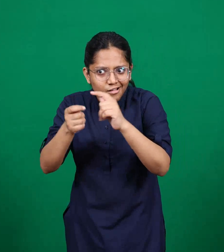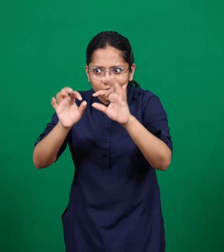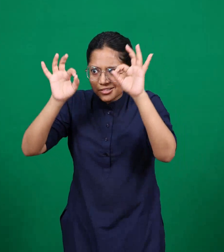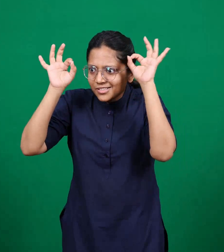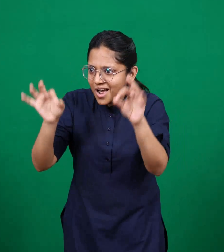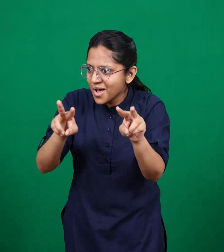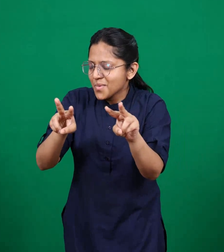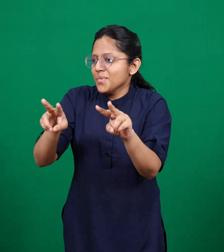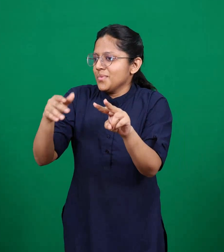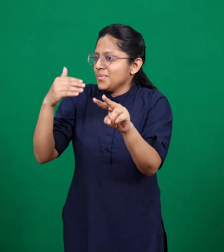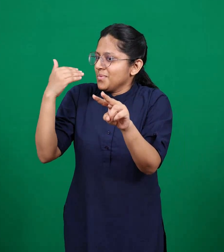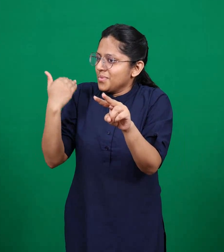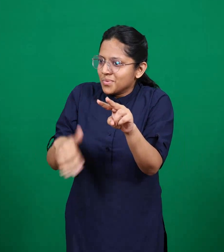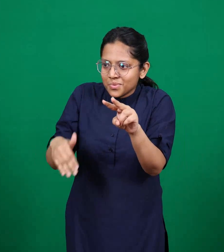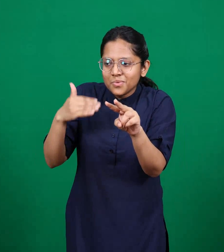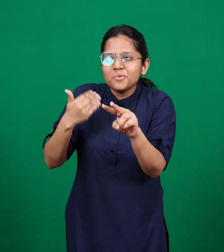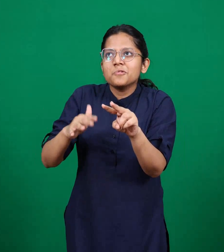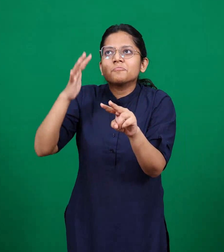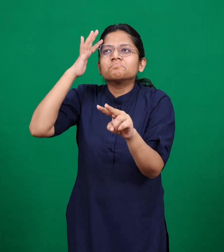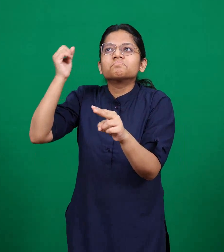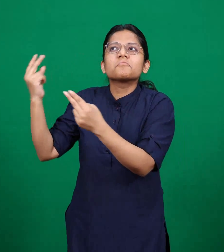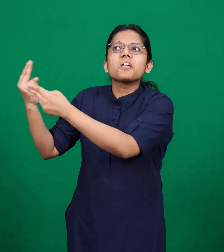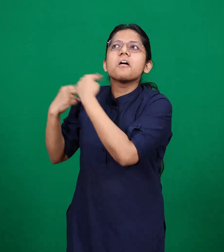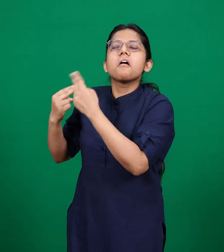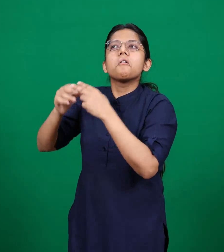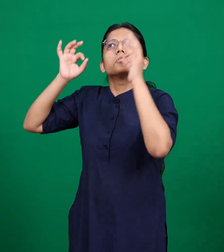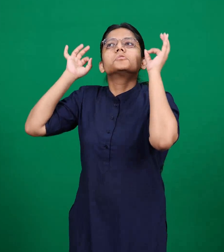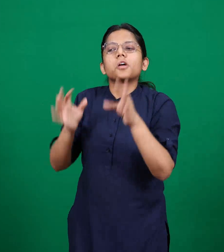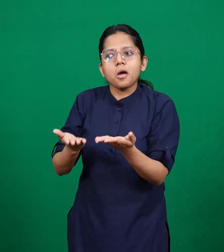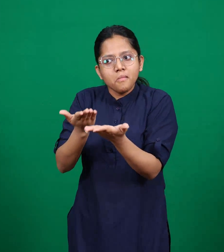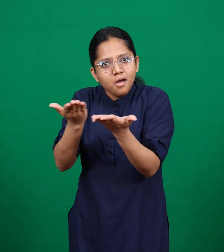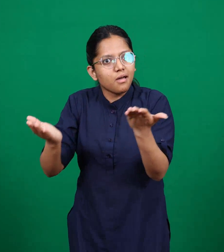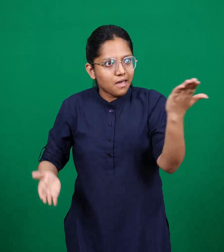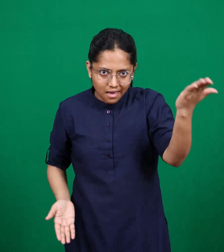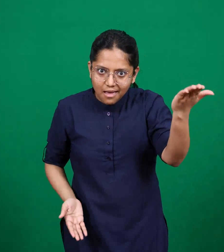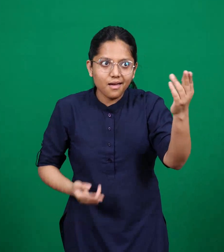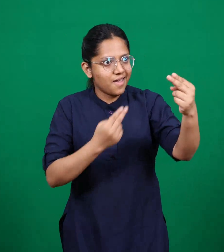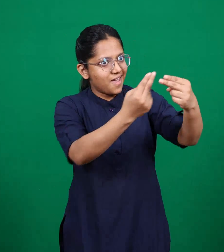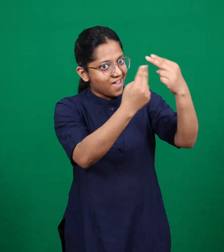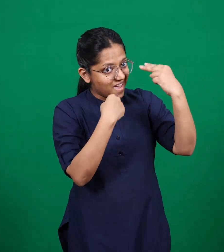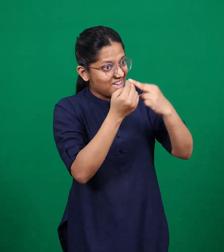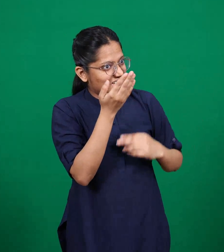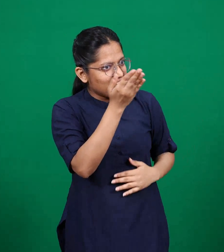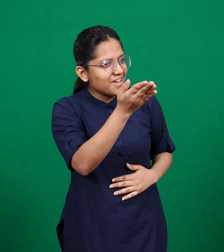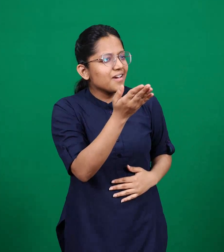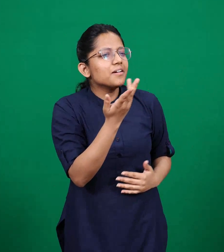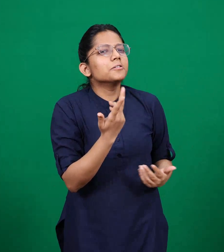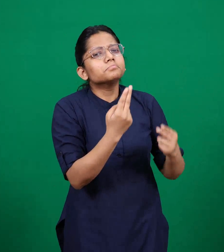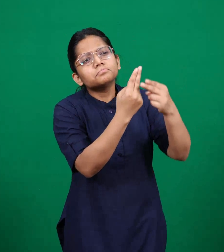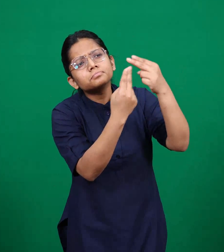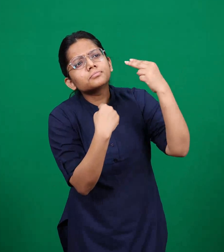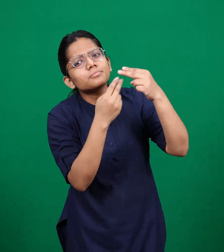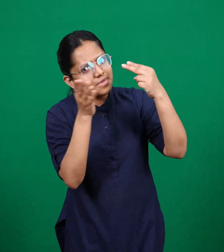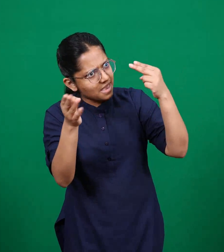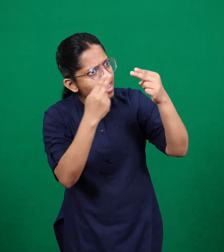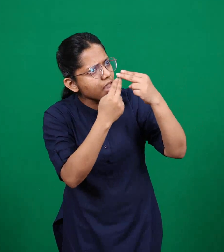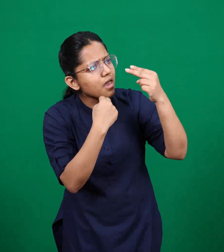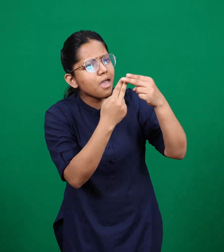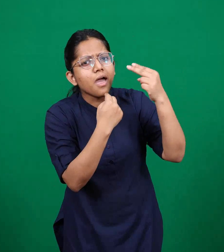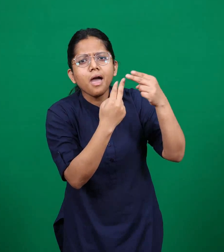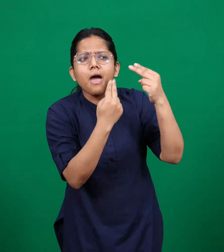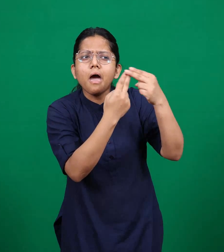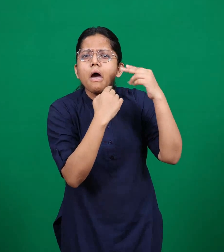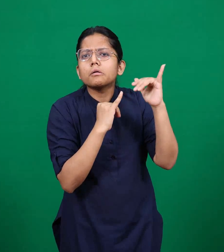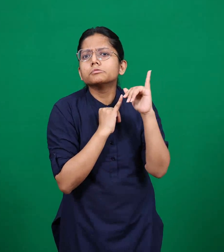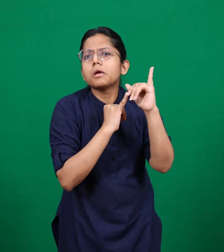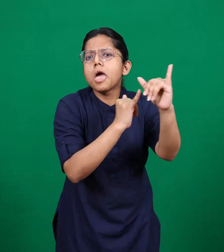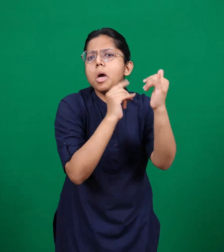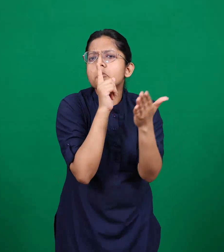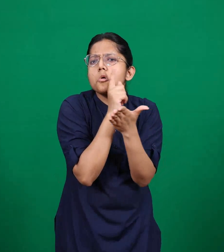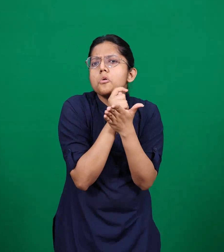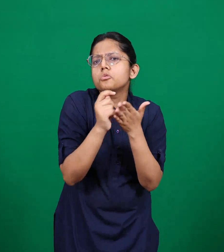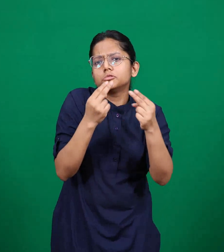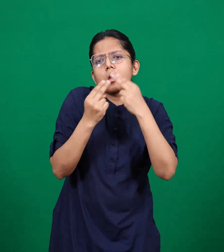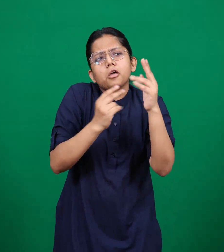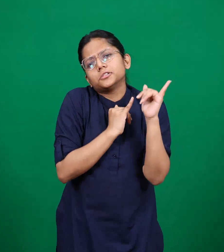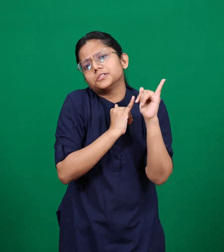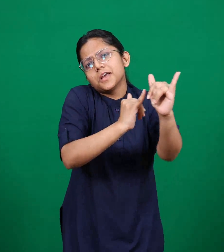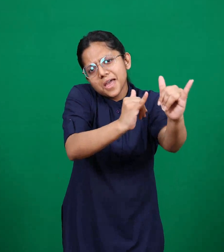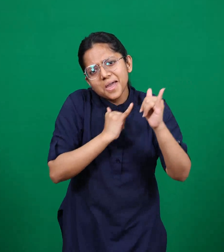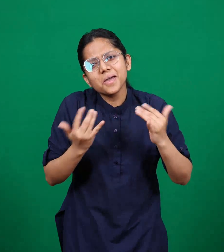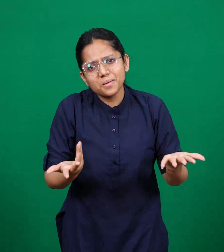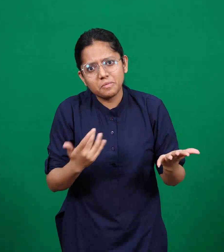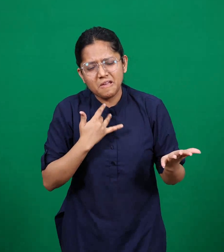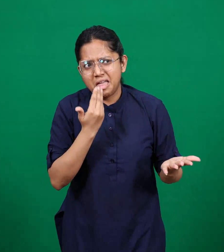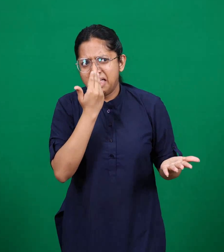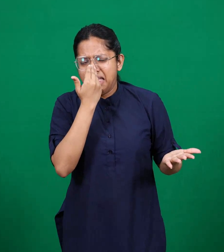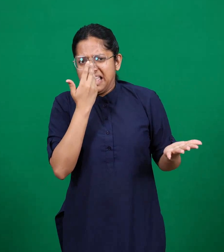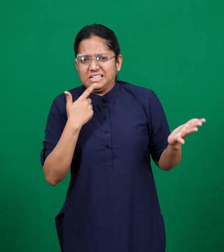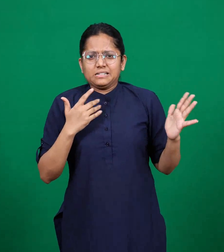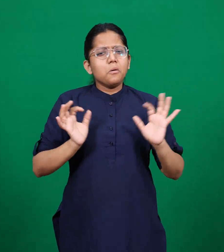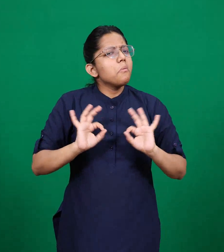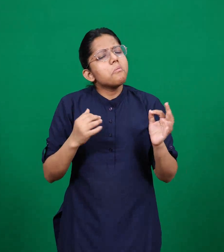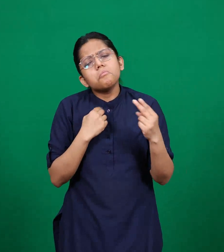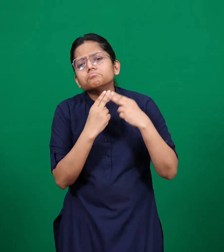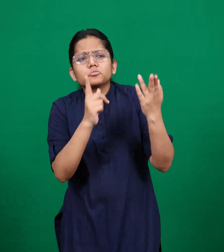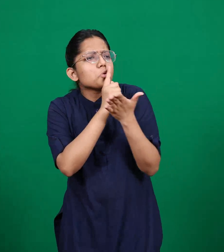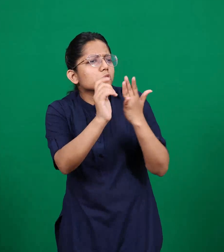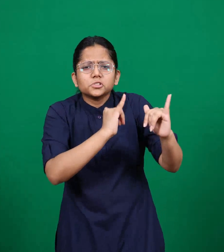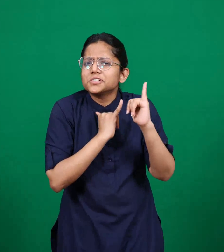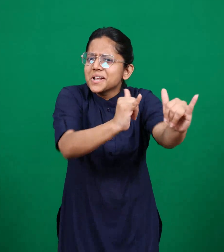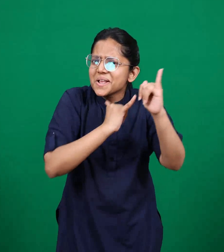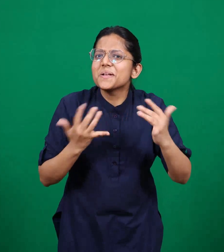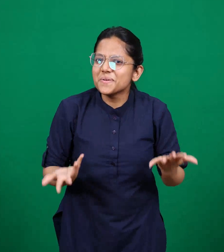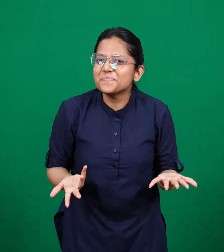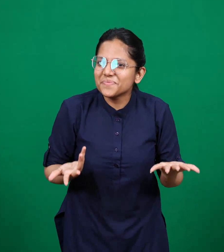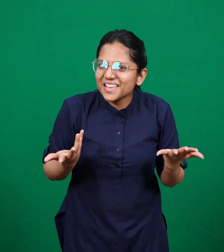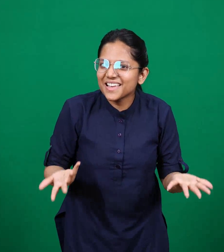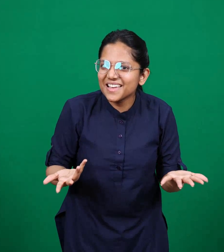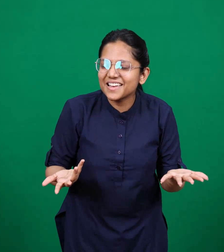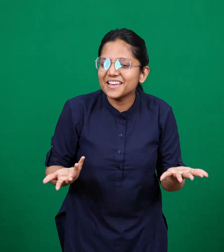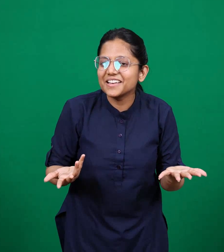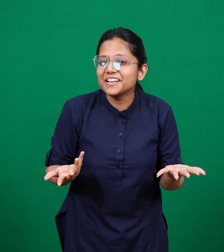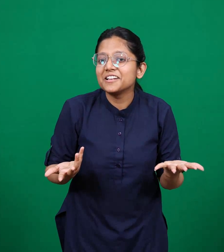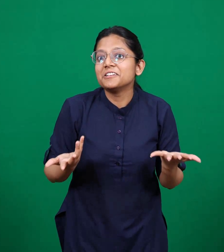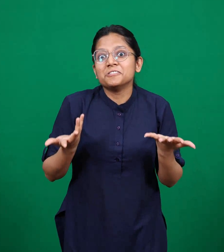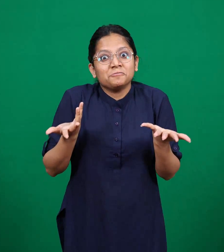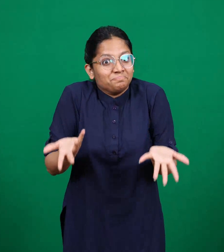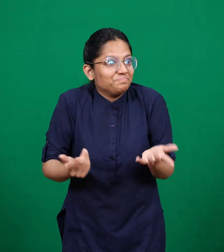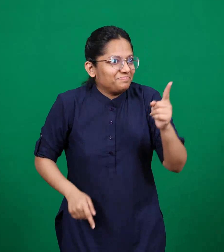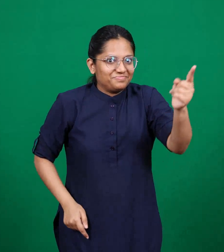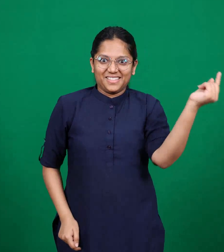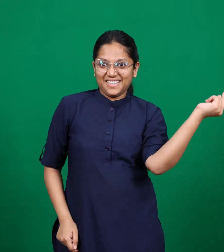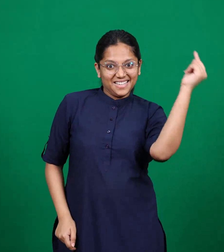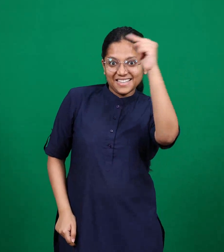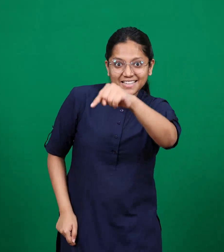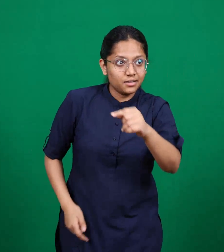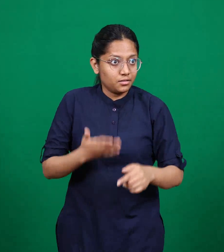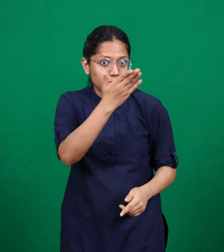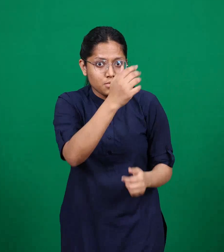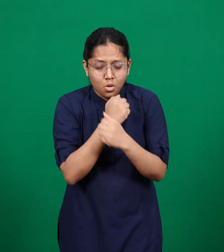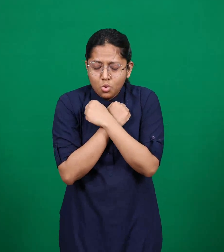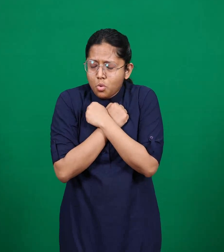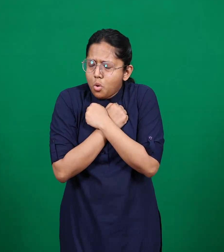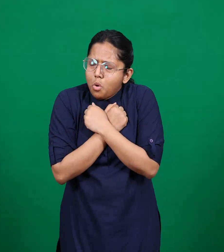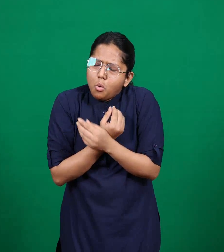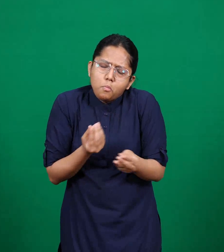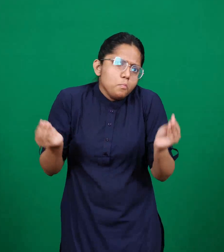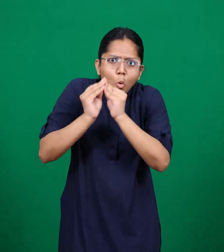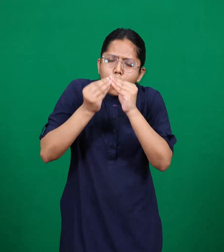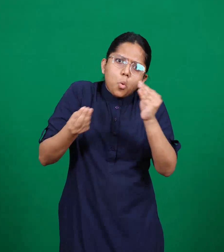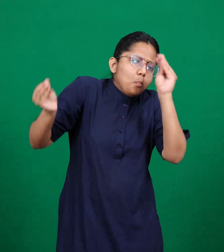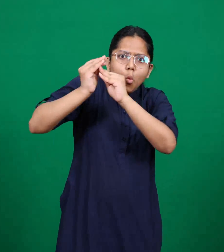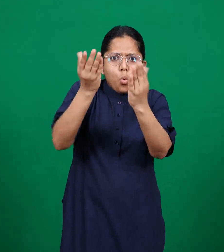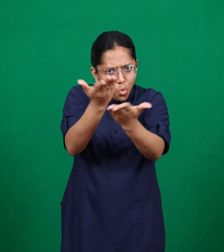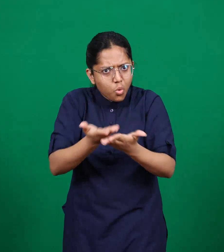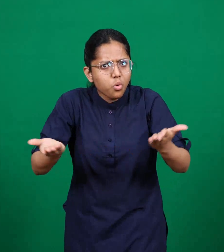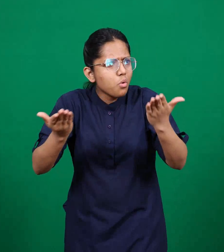But just as everything we said to you was true, so our boasting to Titus has proved to be true as well.